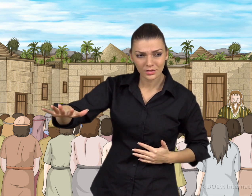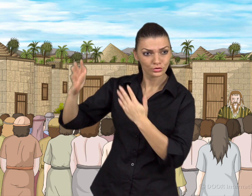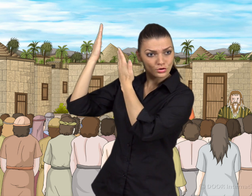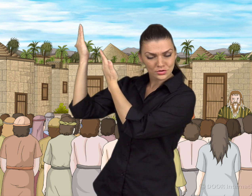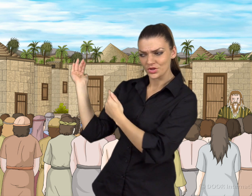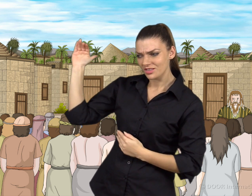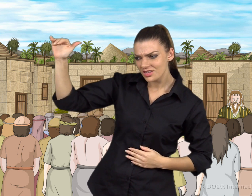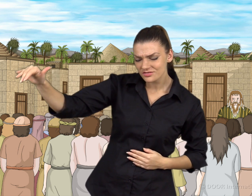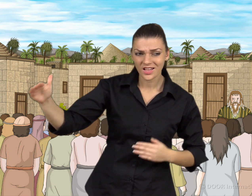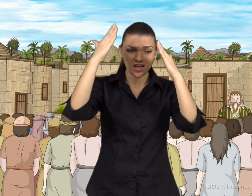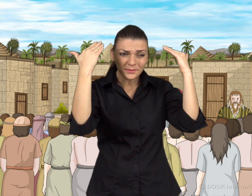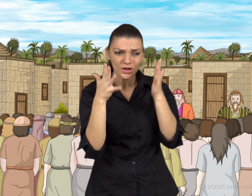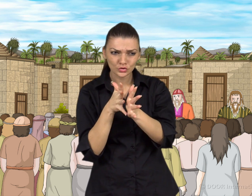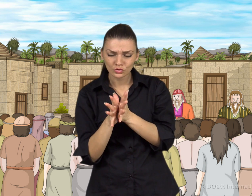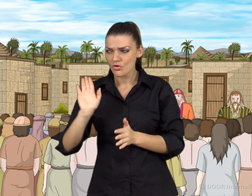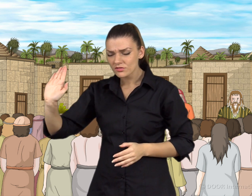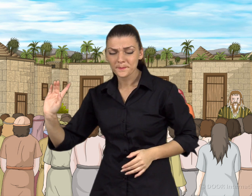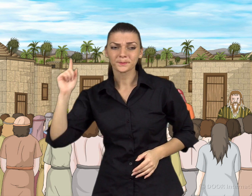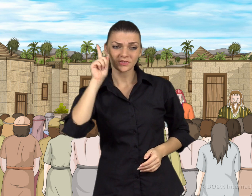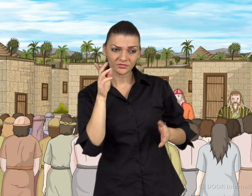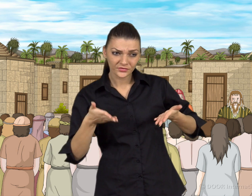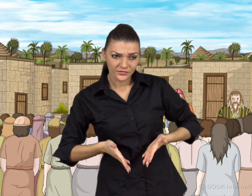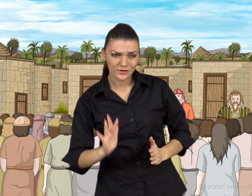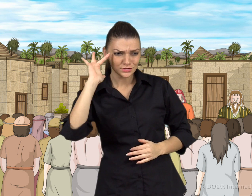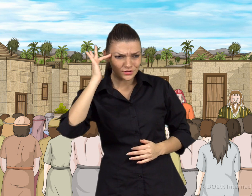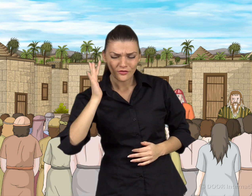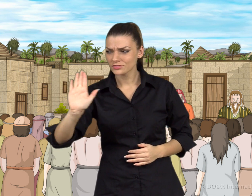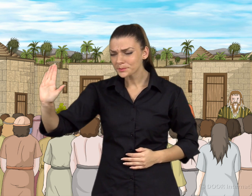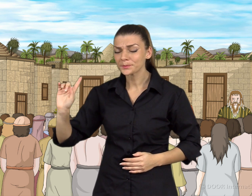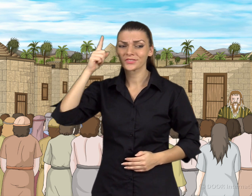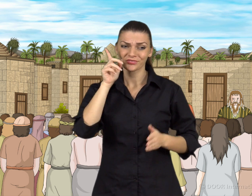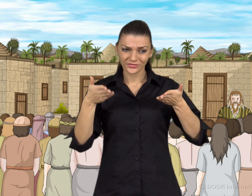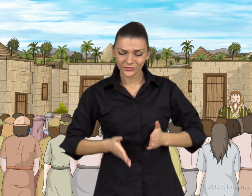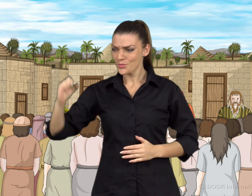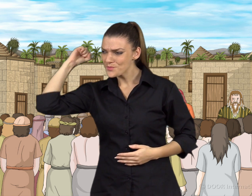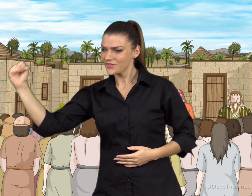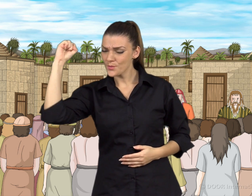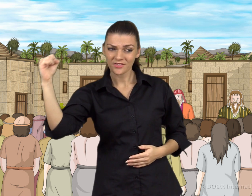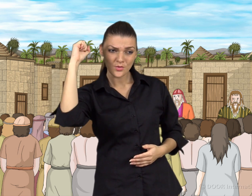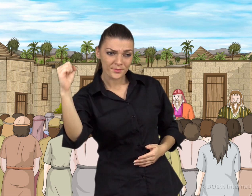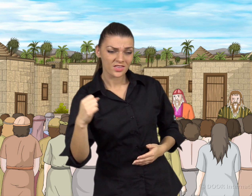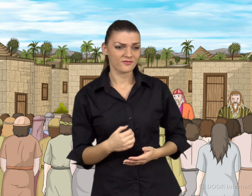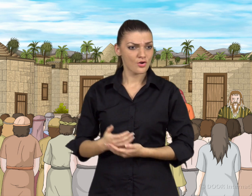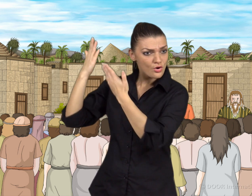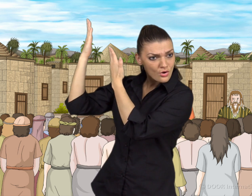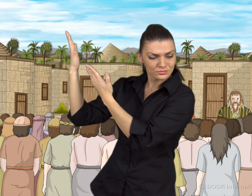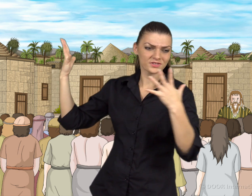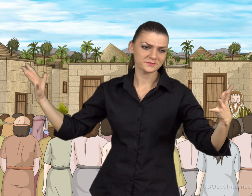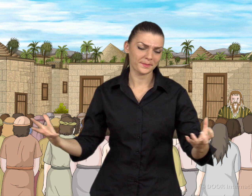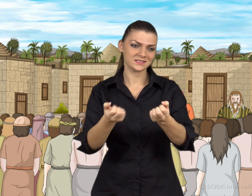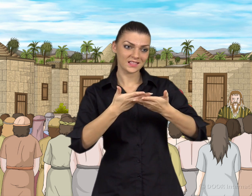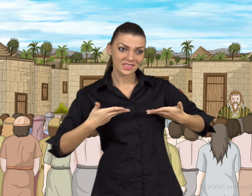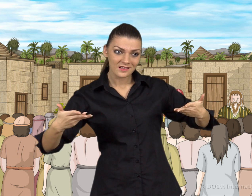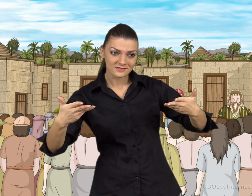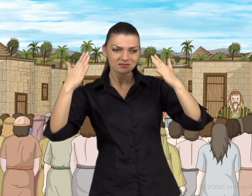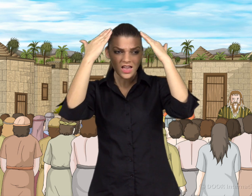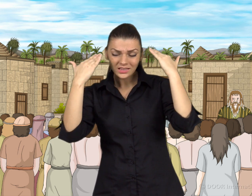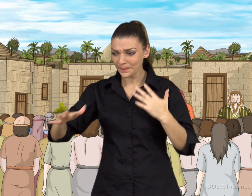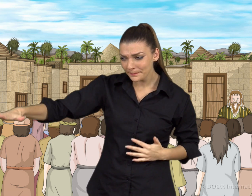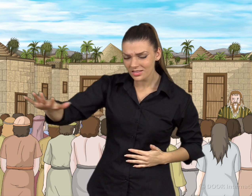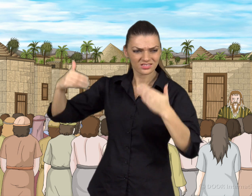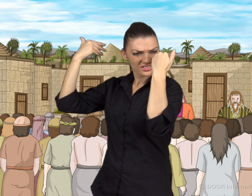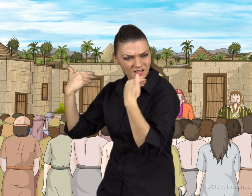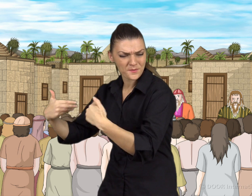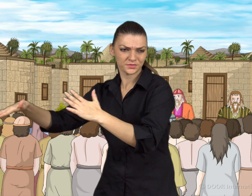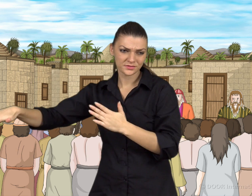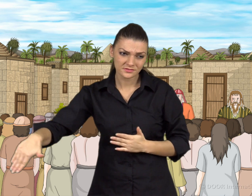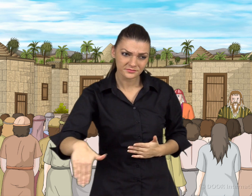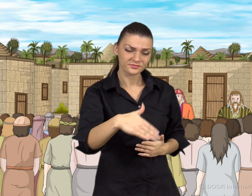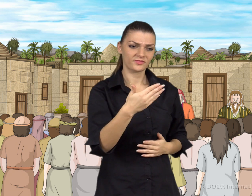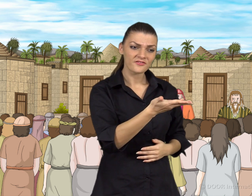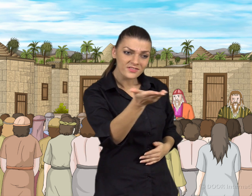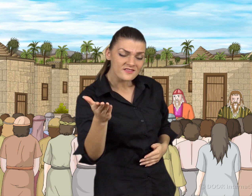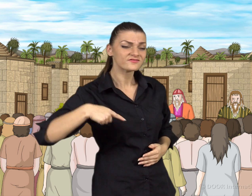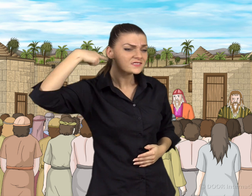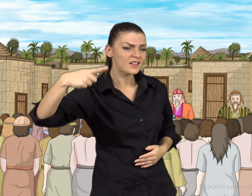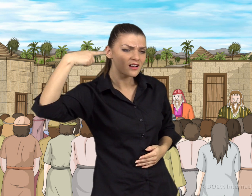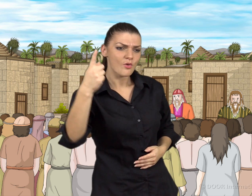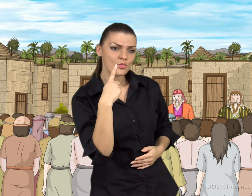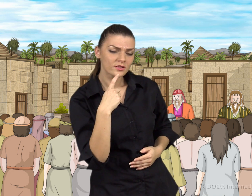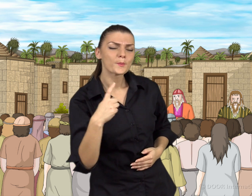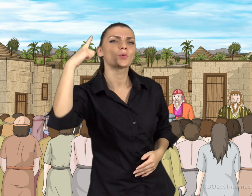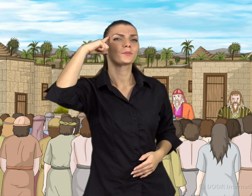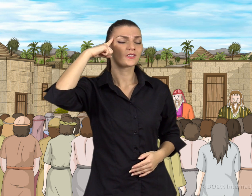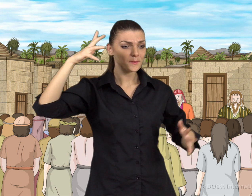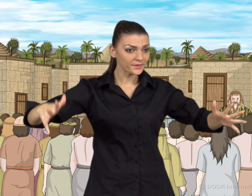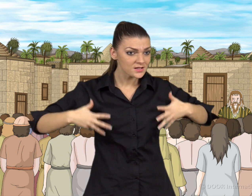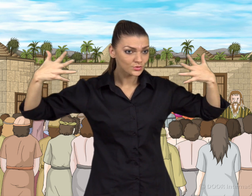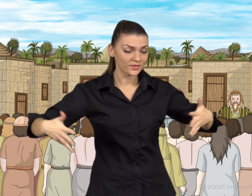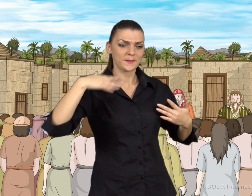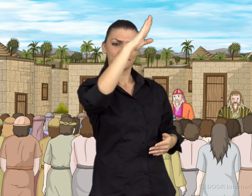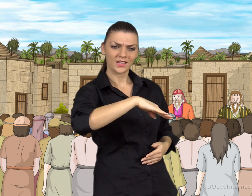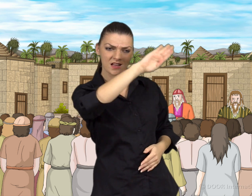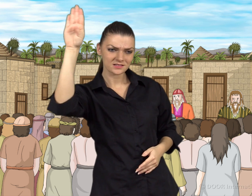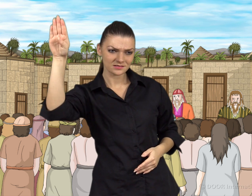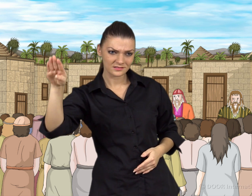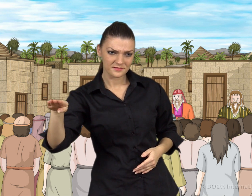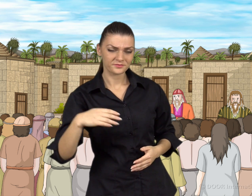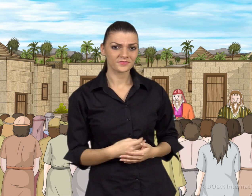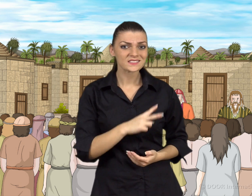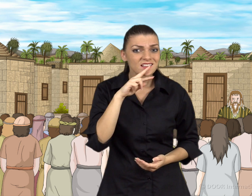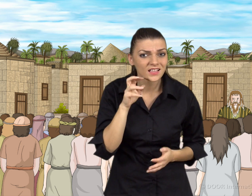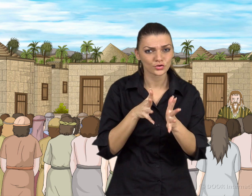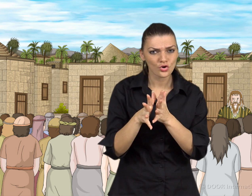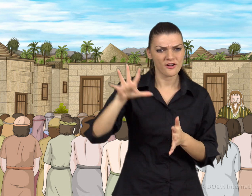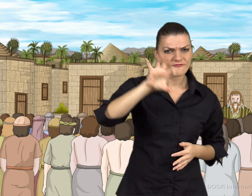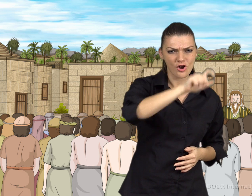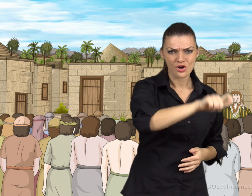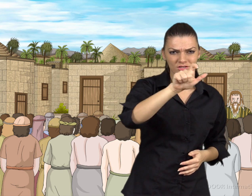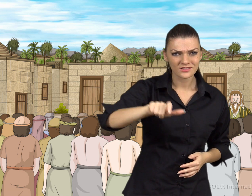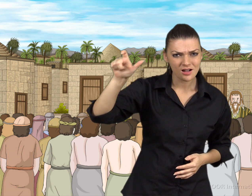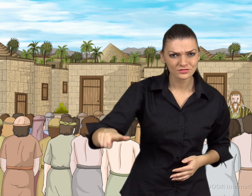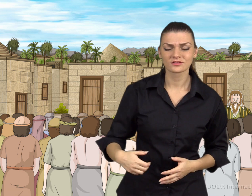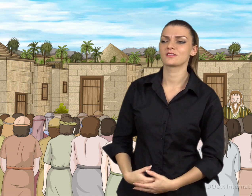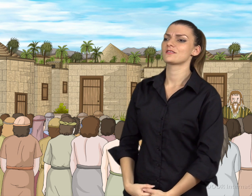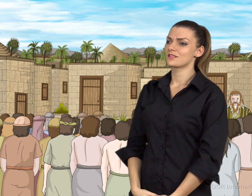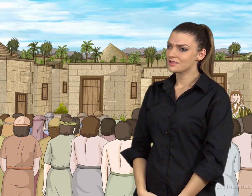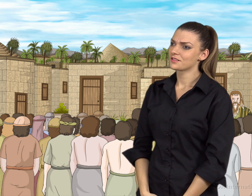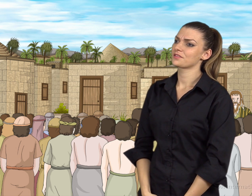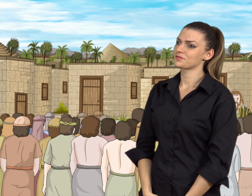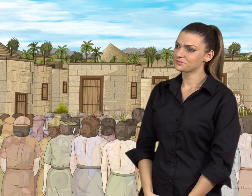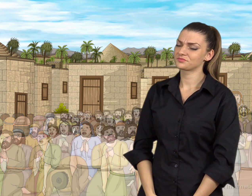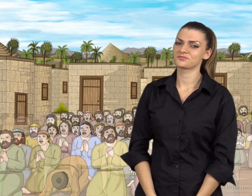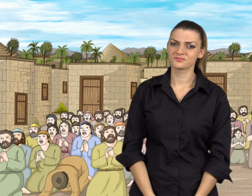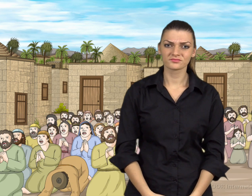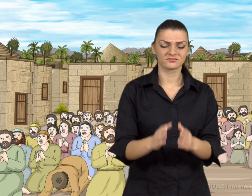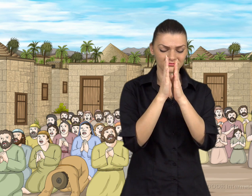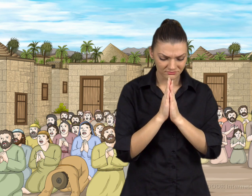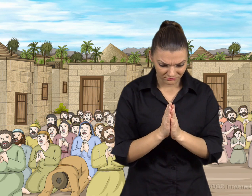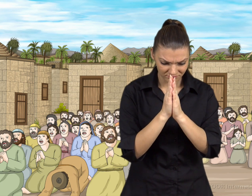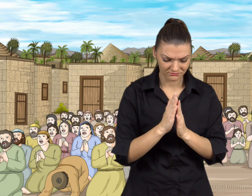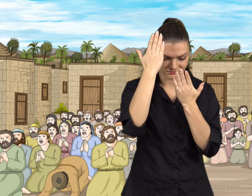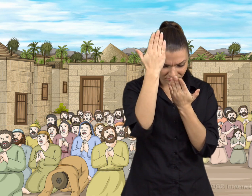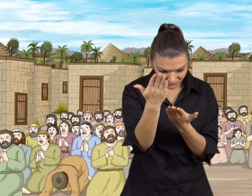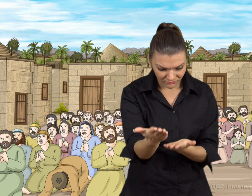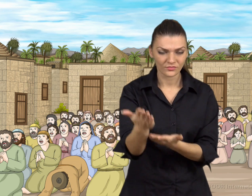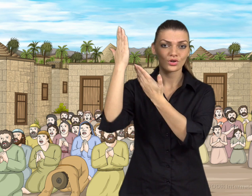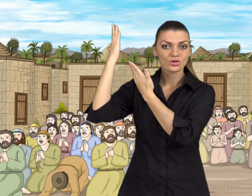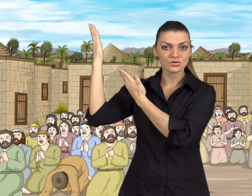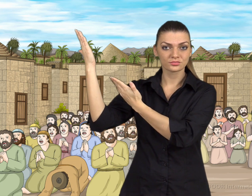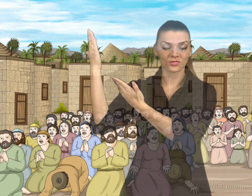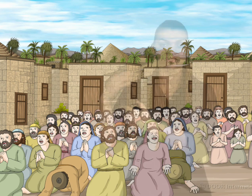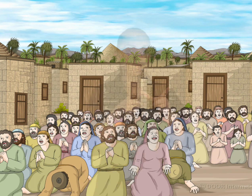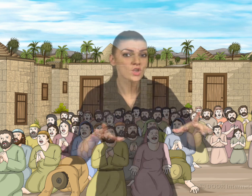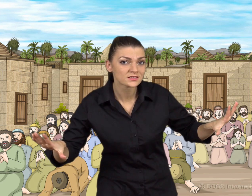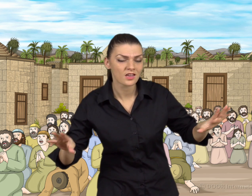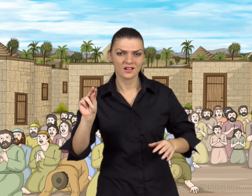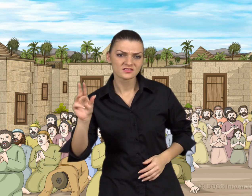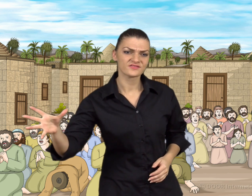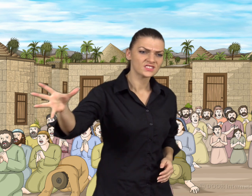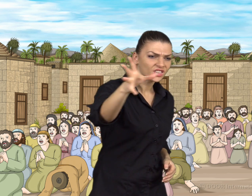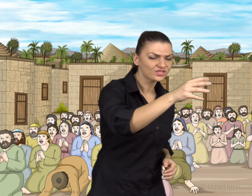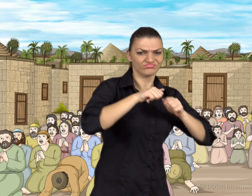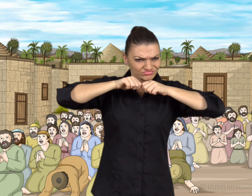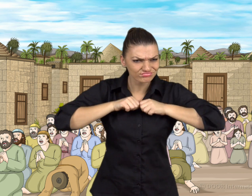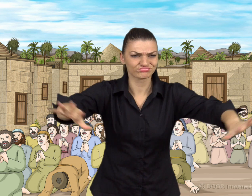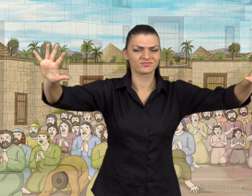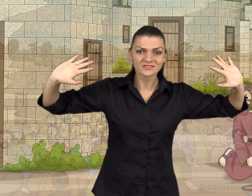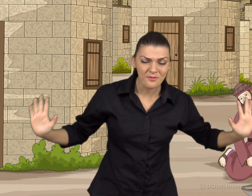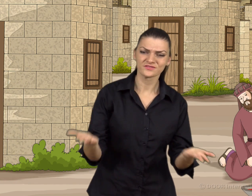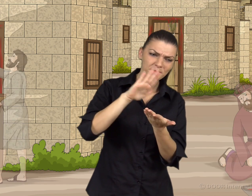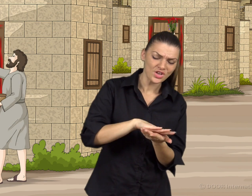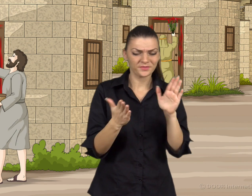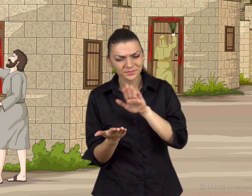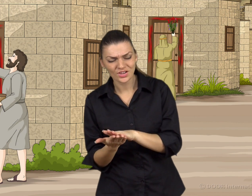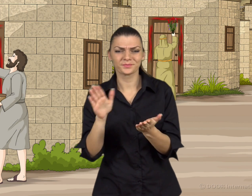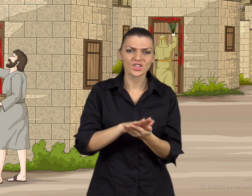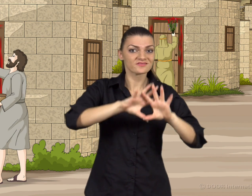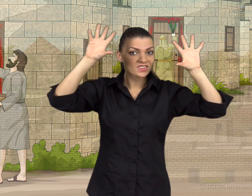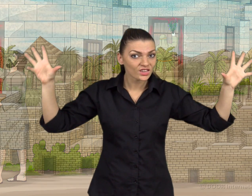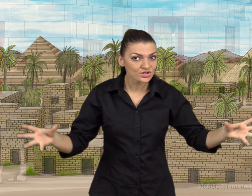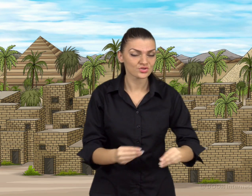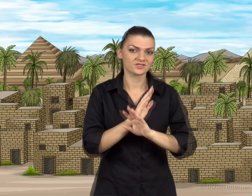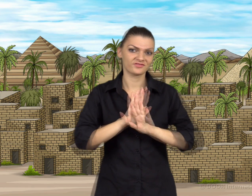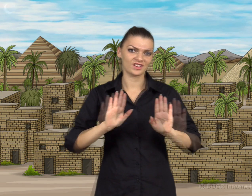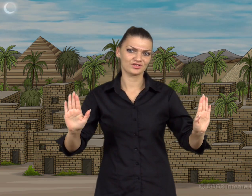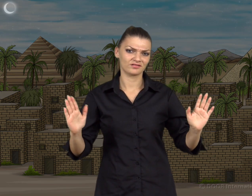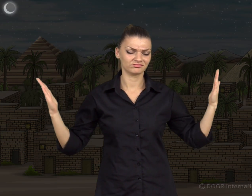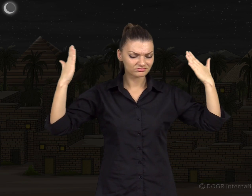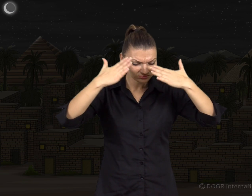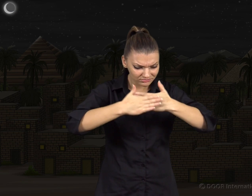When your children ask you, ‘What does this service mean to you?’ you are to reply, ‘It is the Passover sacrifice to the LORD, who passed over the houses of the Israelites in Egypt when He struck down the Egyptians and spared our homes.’” Then the people bowed down and worshiped. And the Israelites went and did just what the LORD had commanded Moses and Aaron.